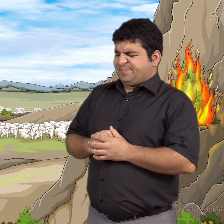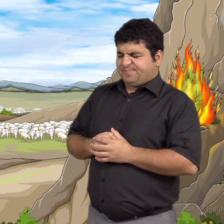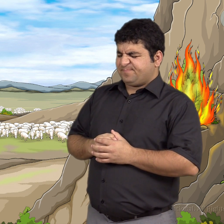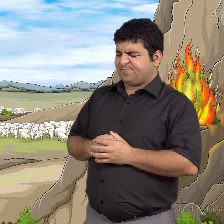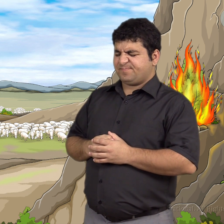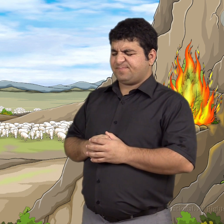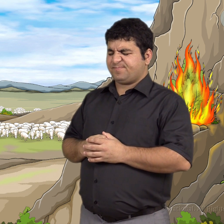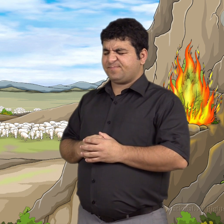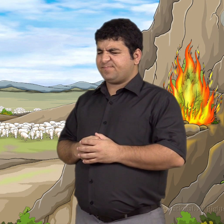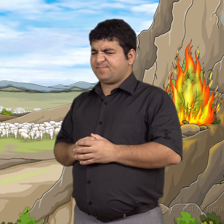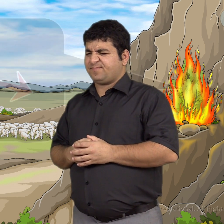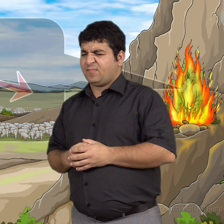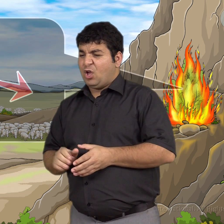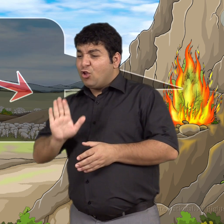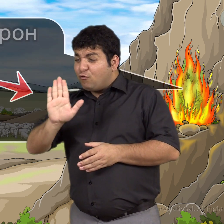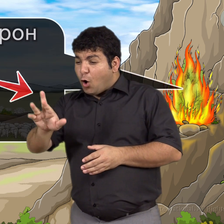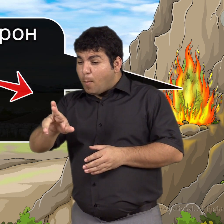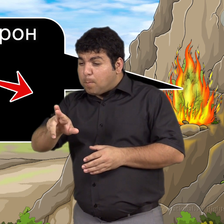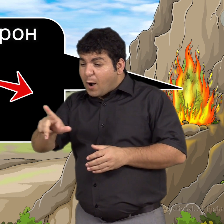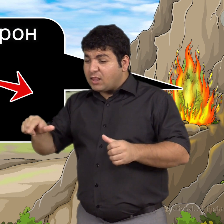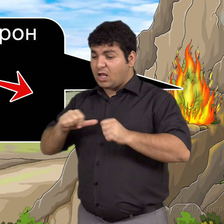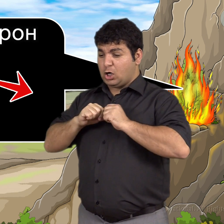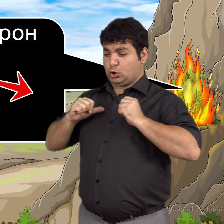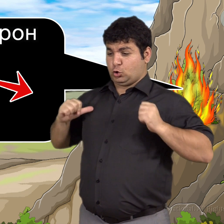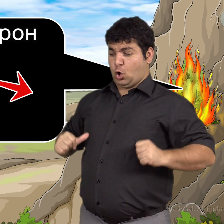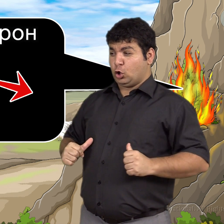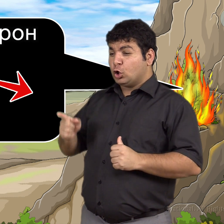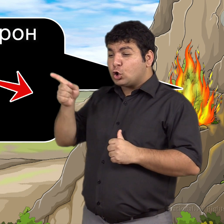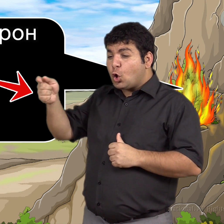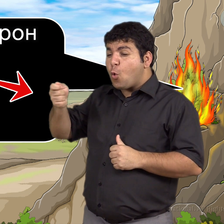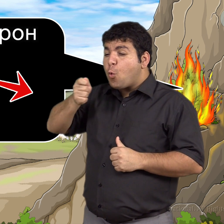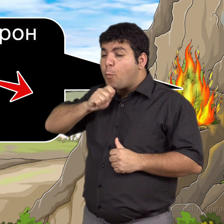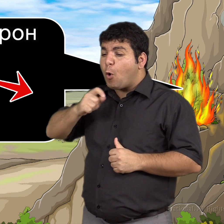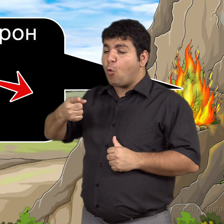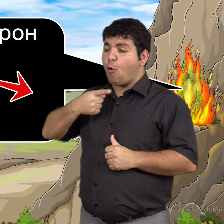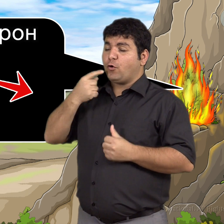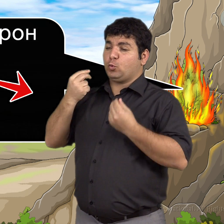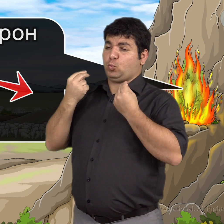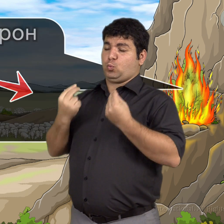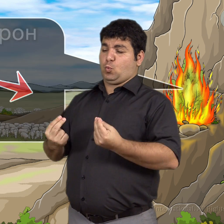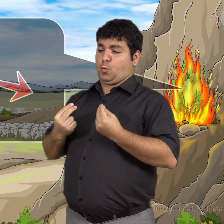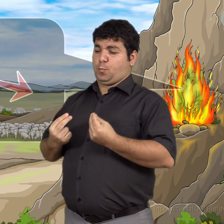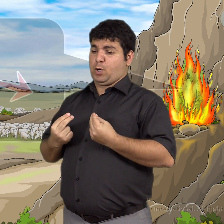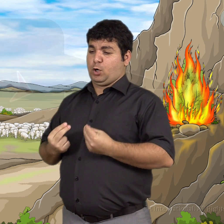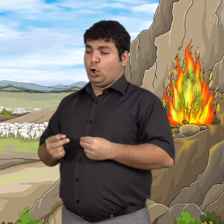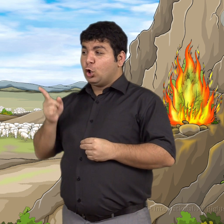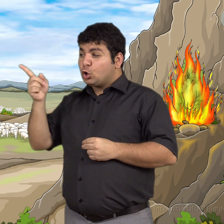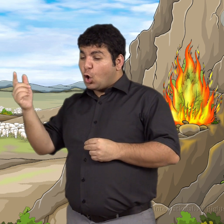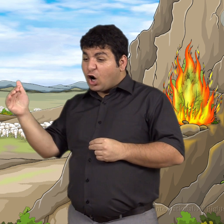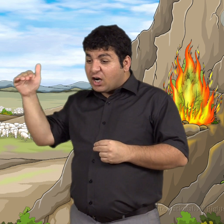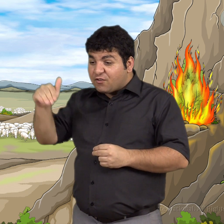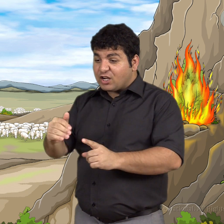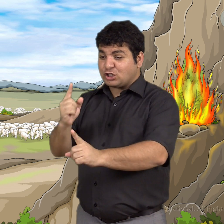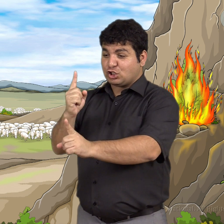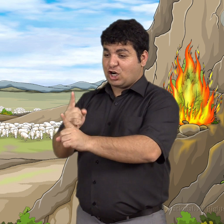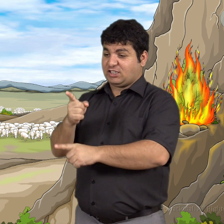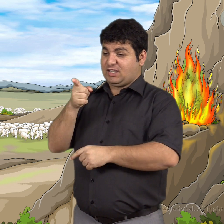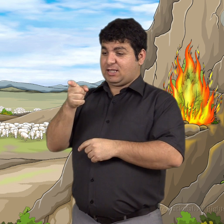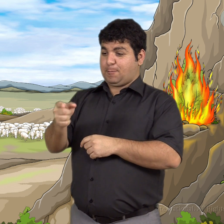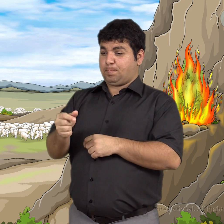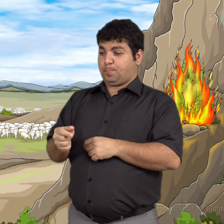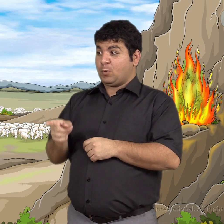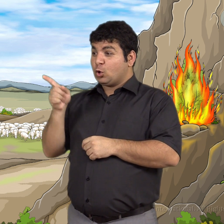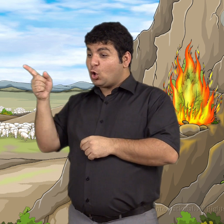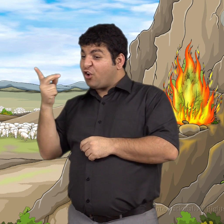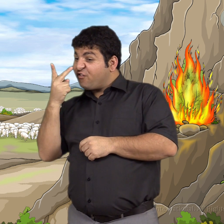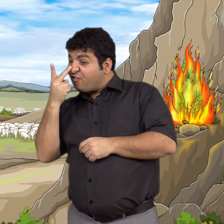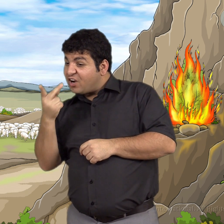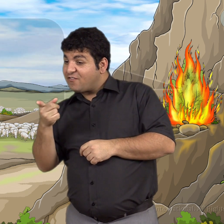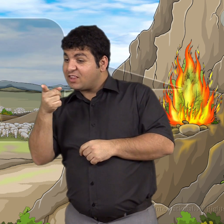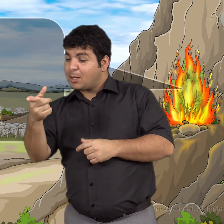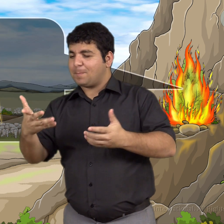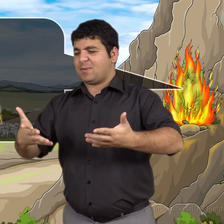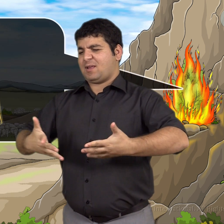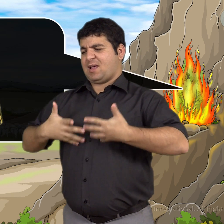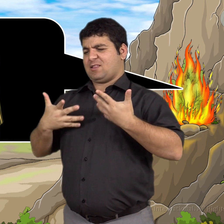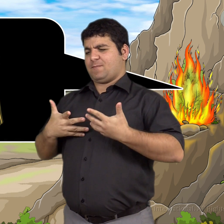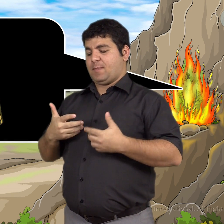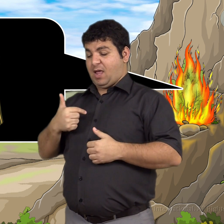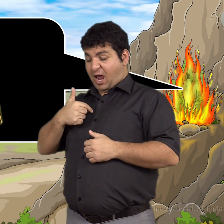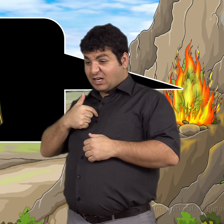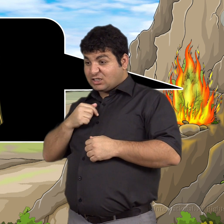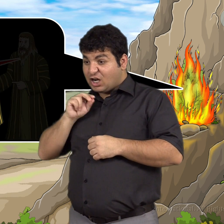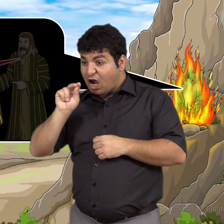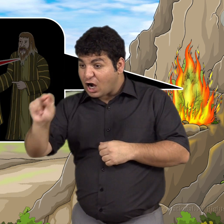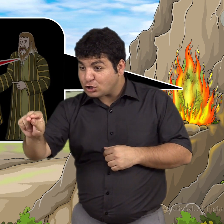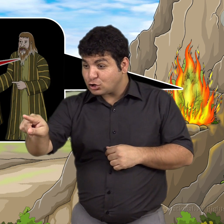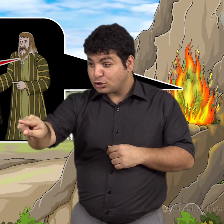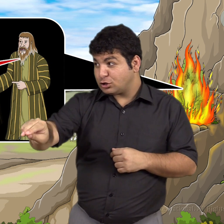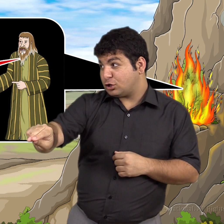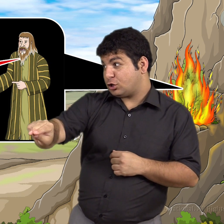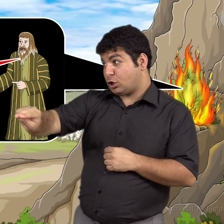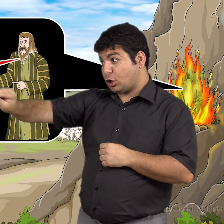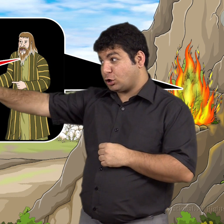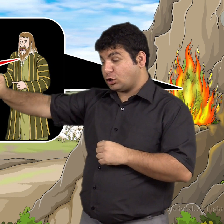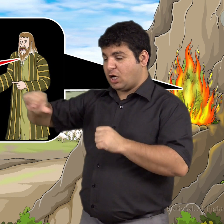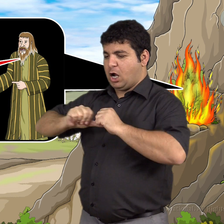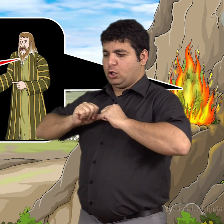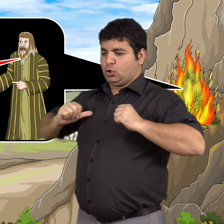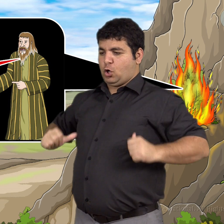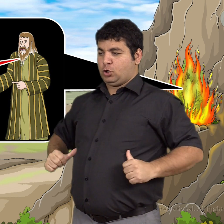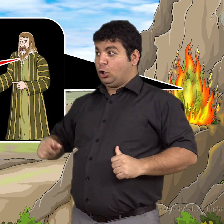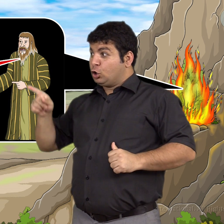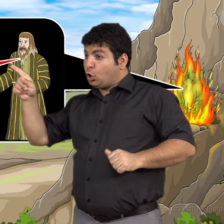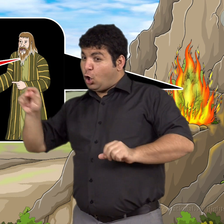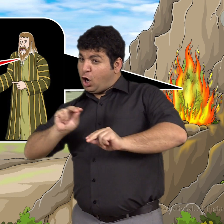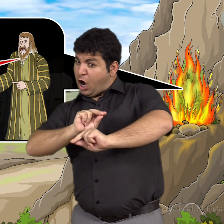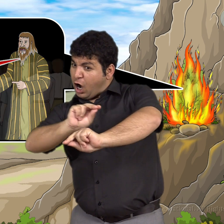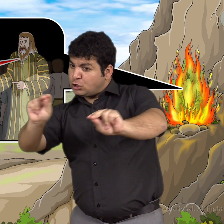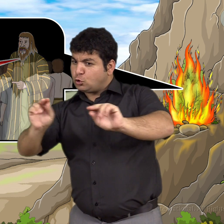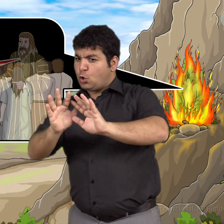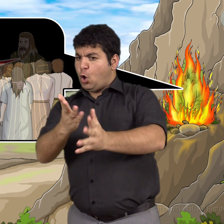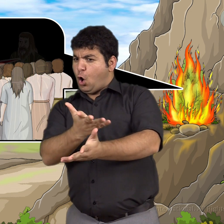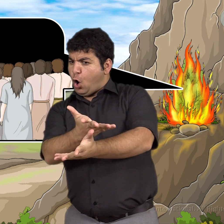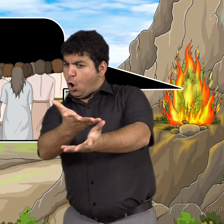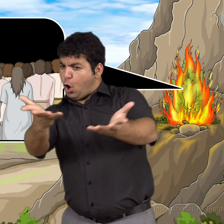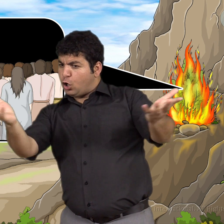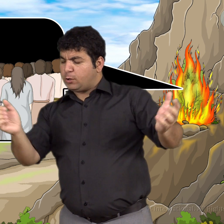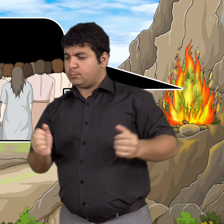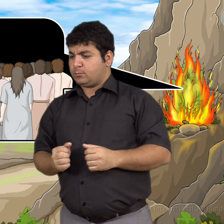Then the anger of the LORD burned against Moses, and He said, “Is not Aaron the Levite your brother? I know that he can speak well, and he is now on his way to meet you. When he sees you, he will be glad in his heart. You are to speak to him and put the words in his mouth. I will help both of you to speak, and I will teach you what to do.